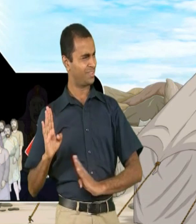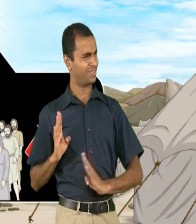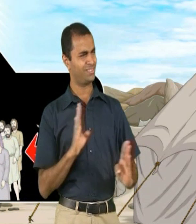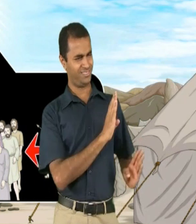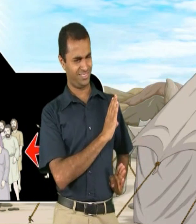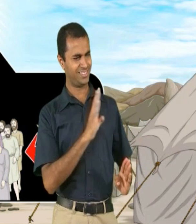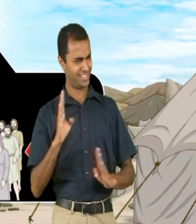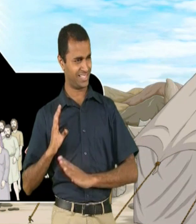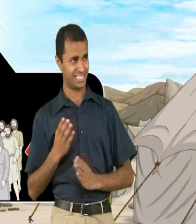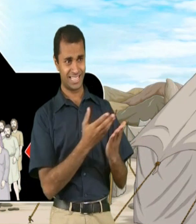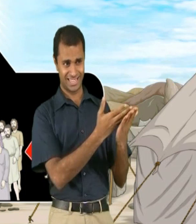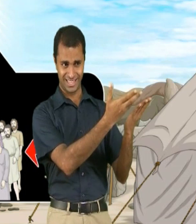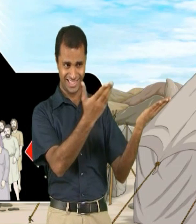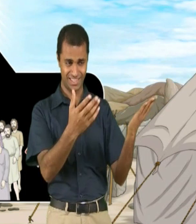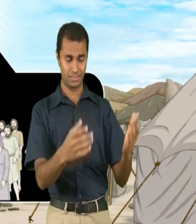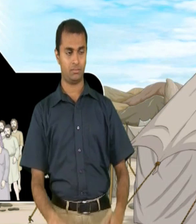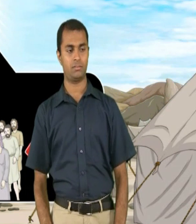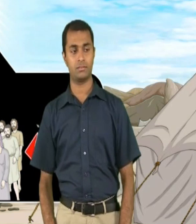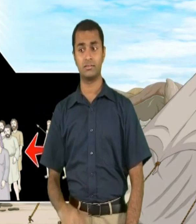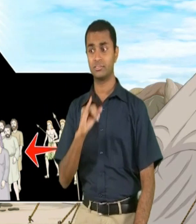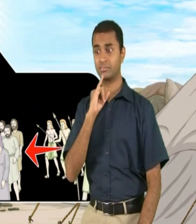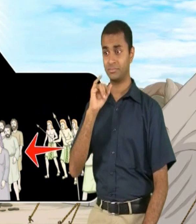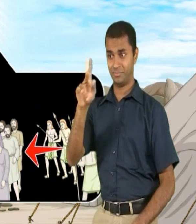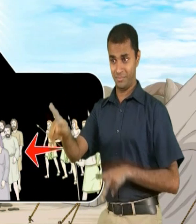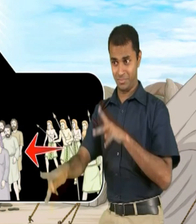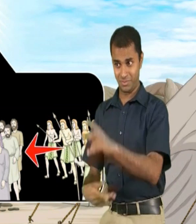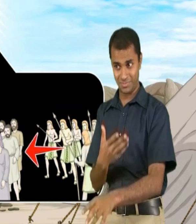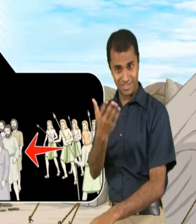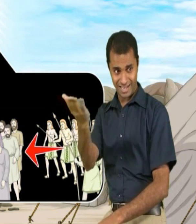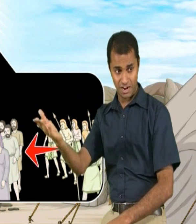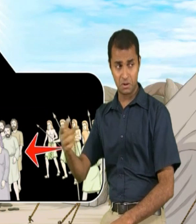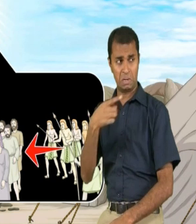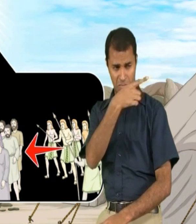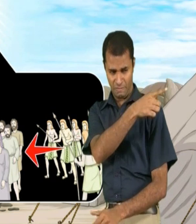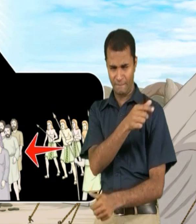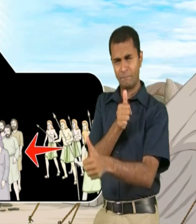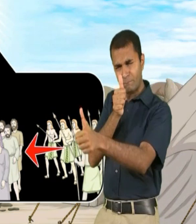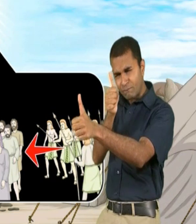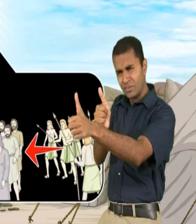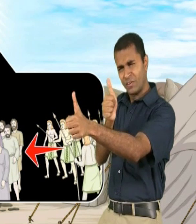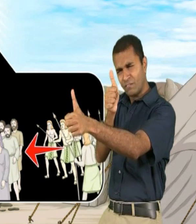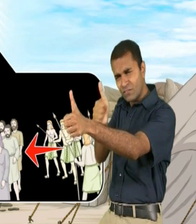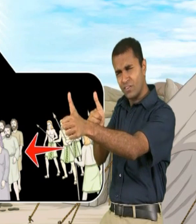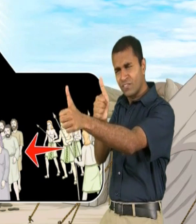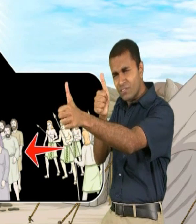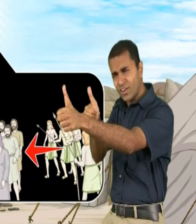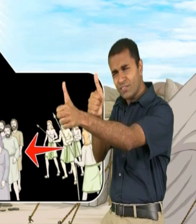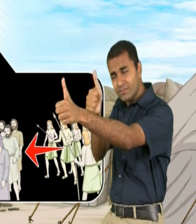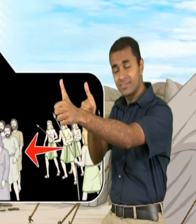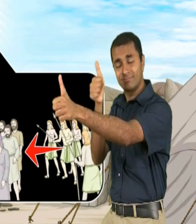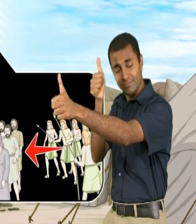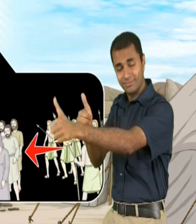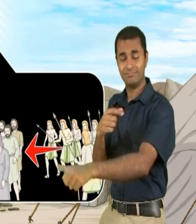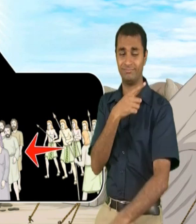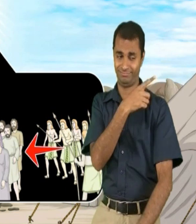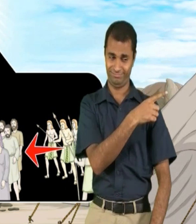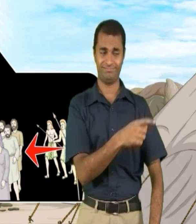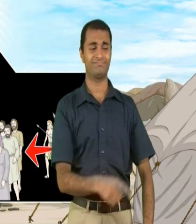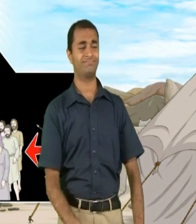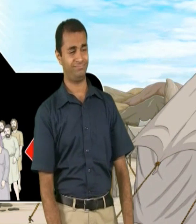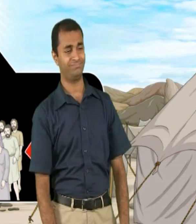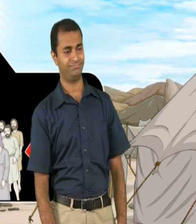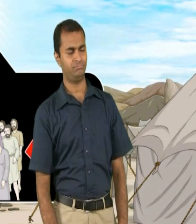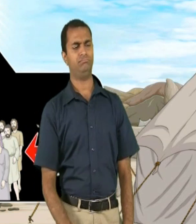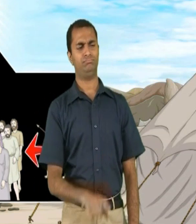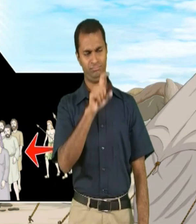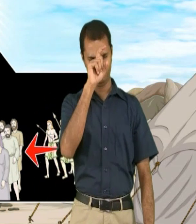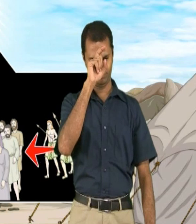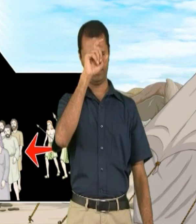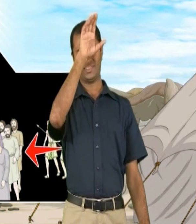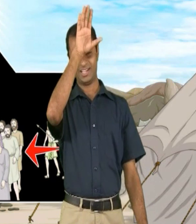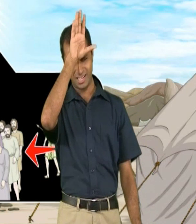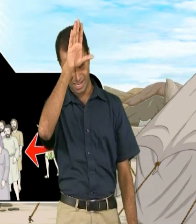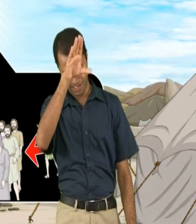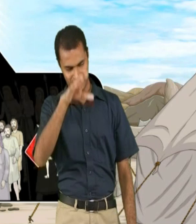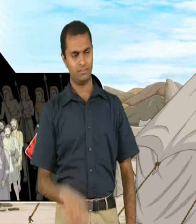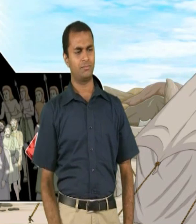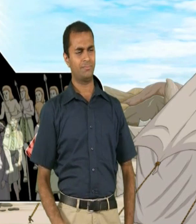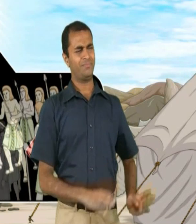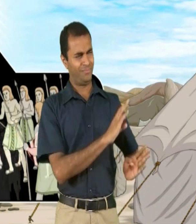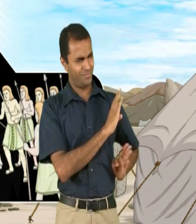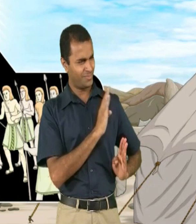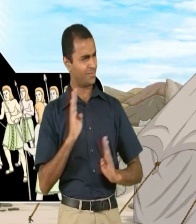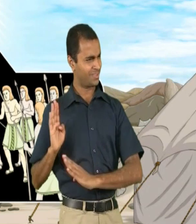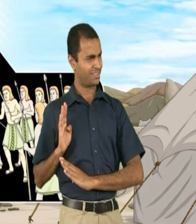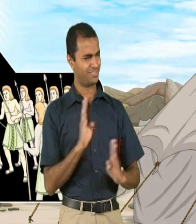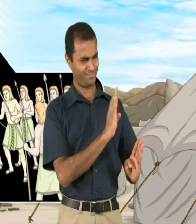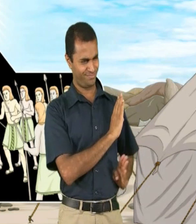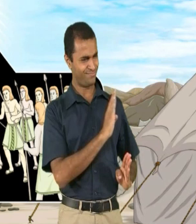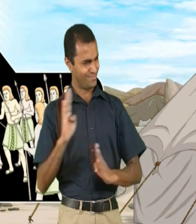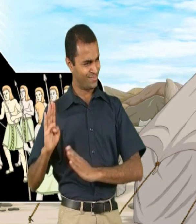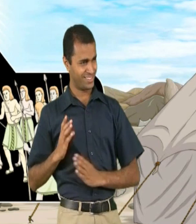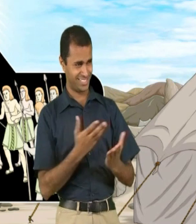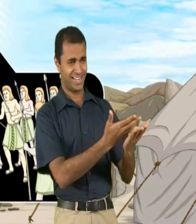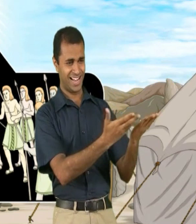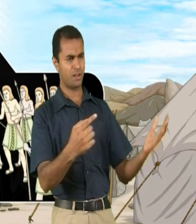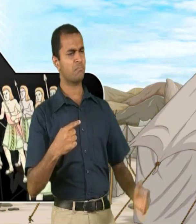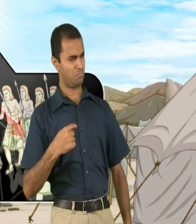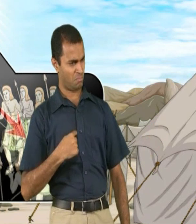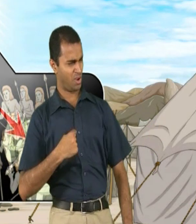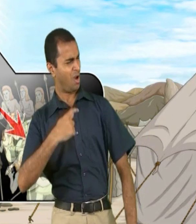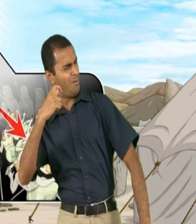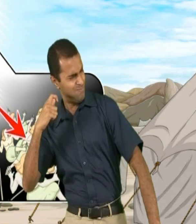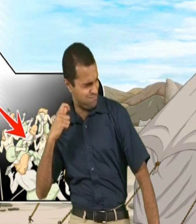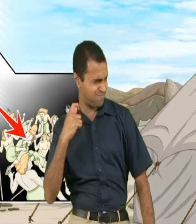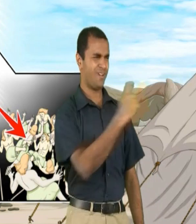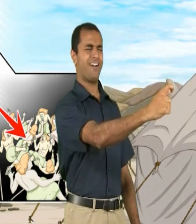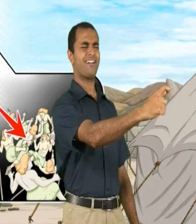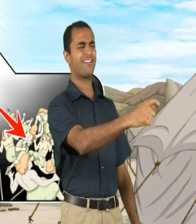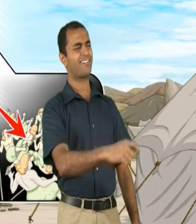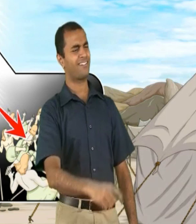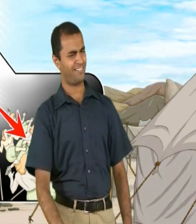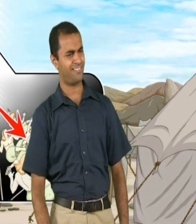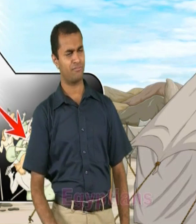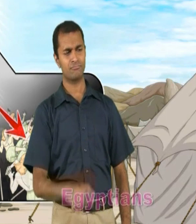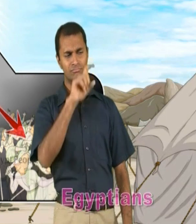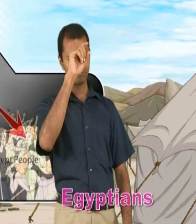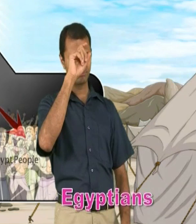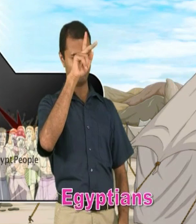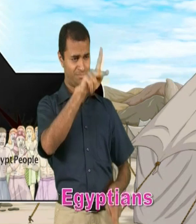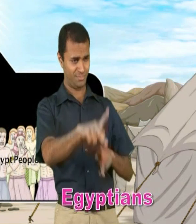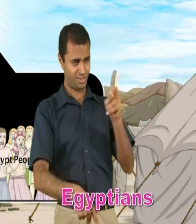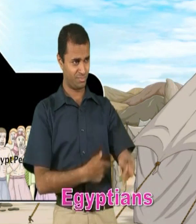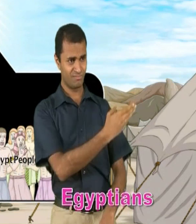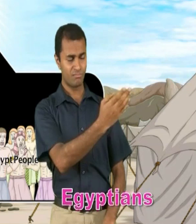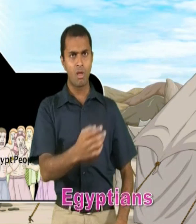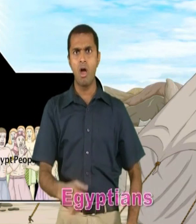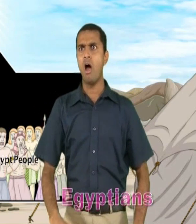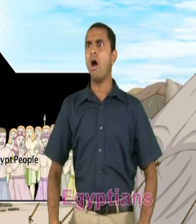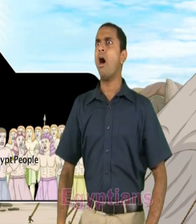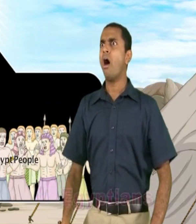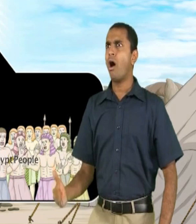And I will harden Pharaoh’s heart so that he will pursue them.